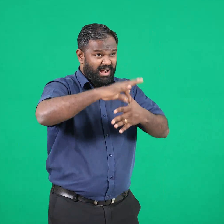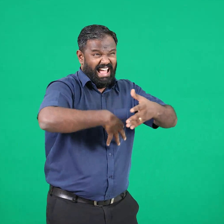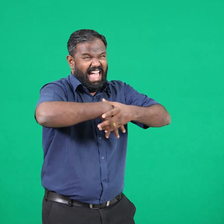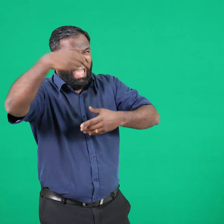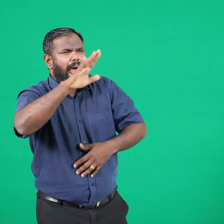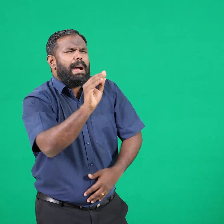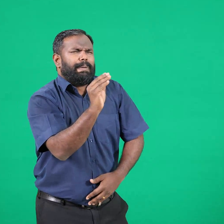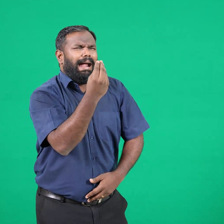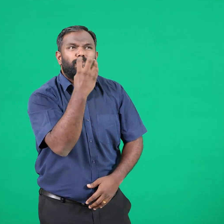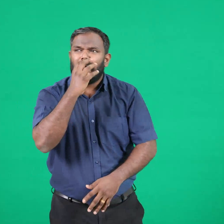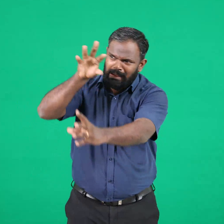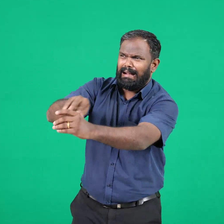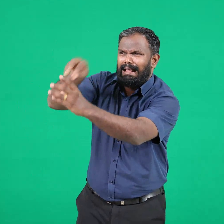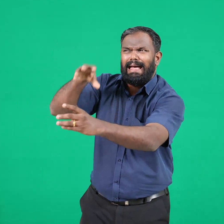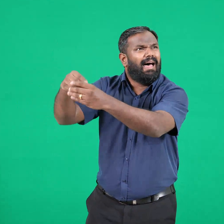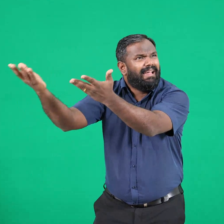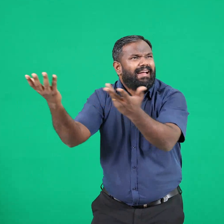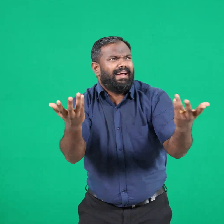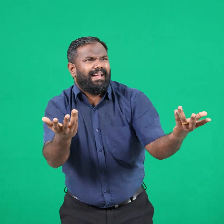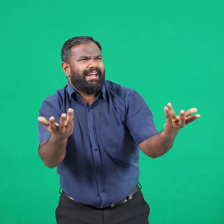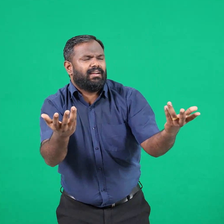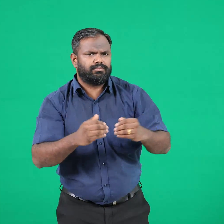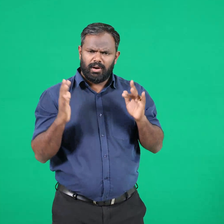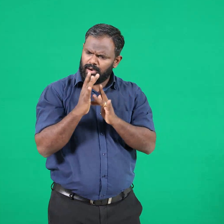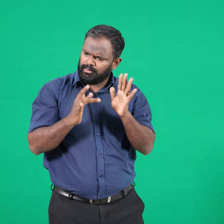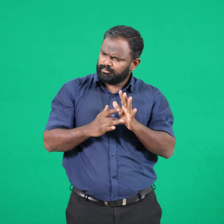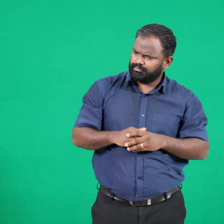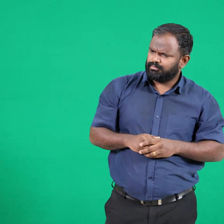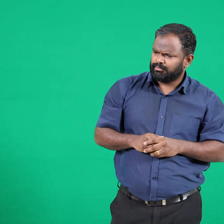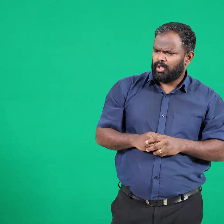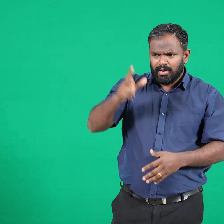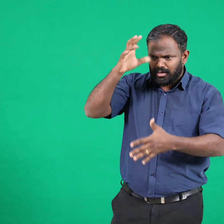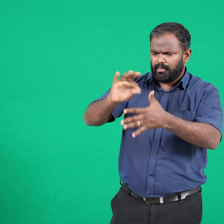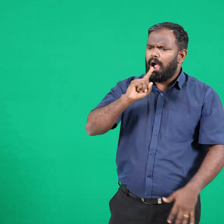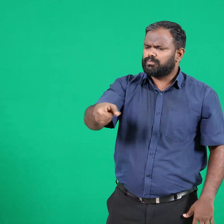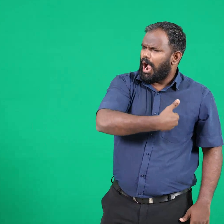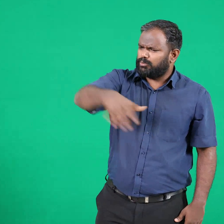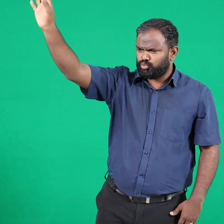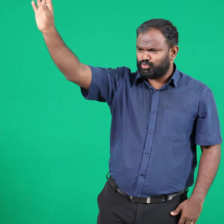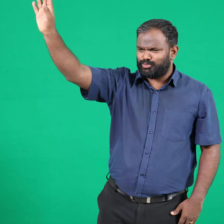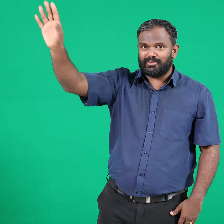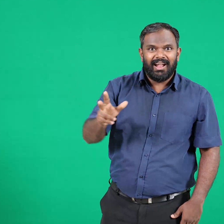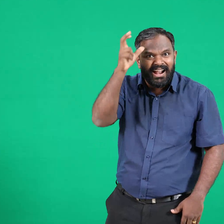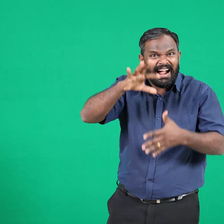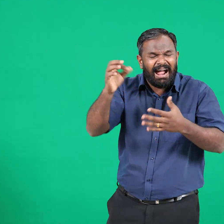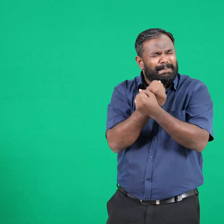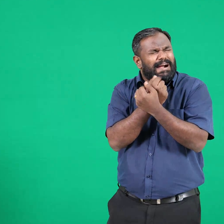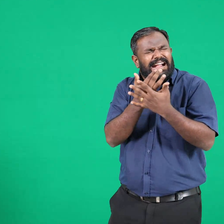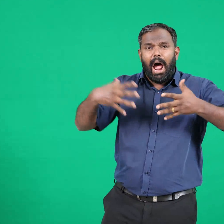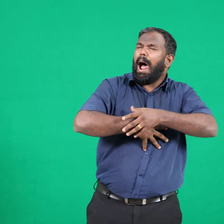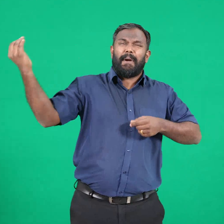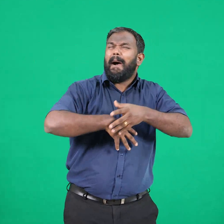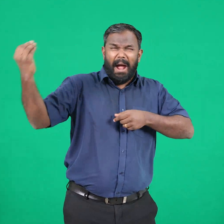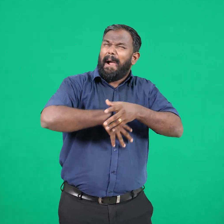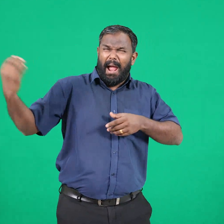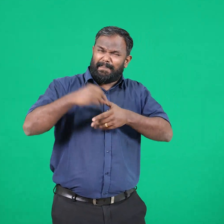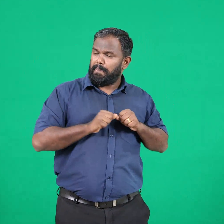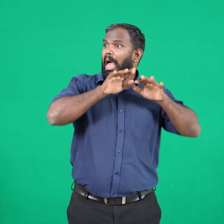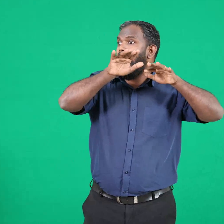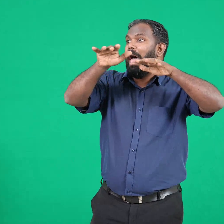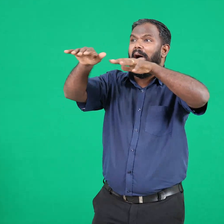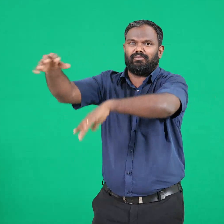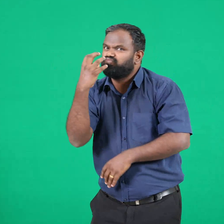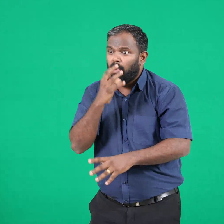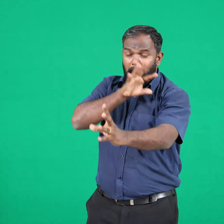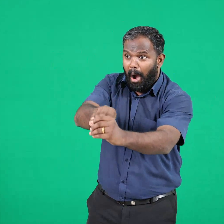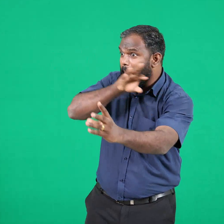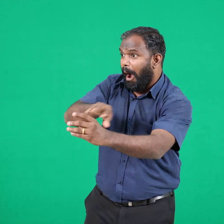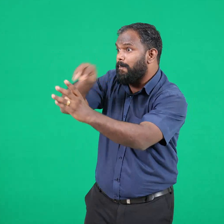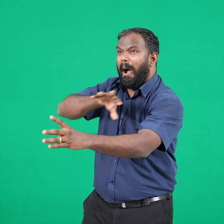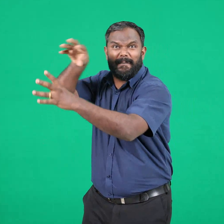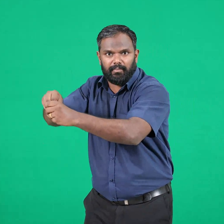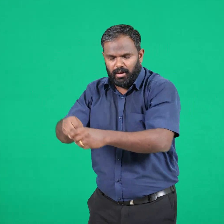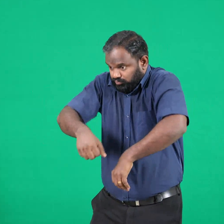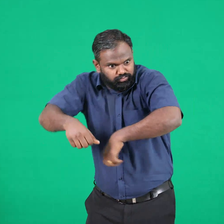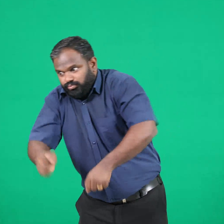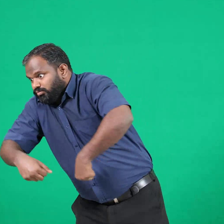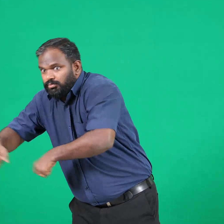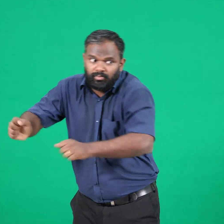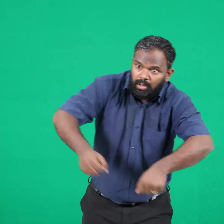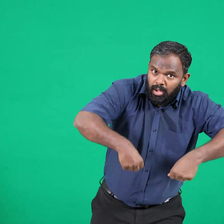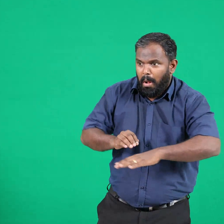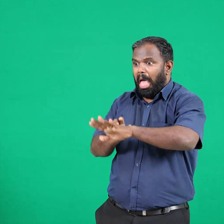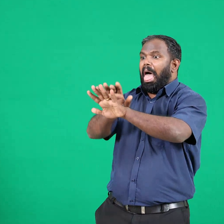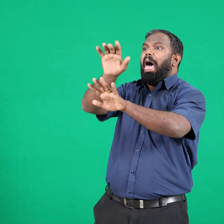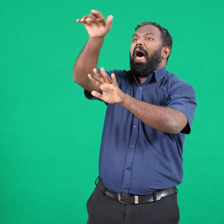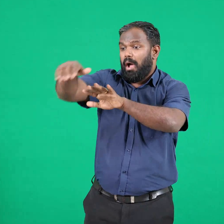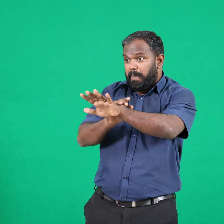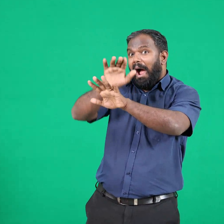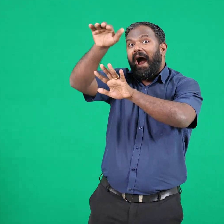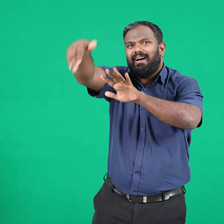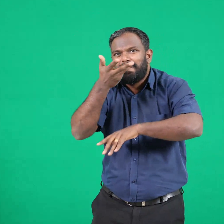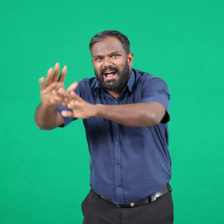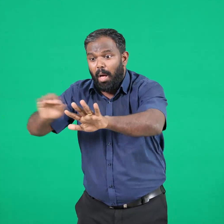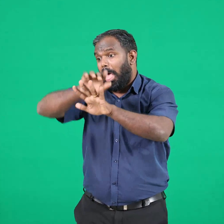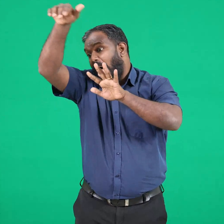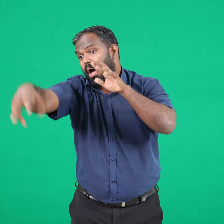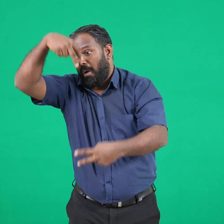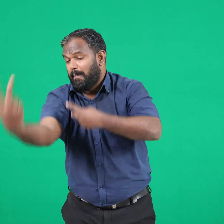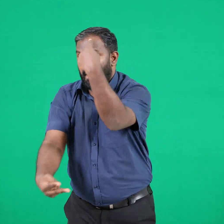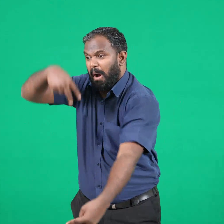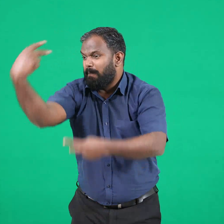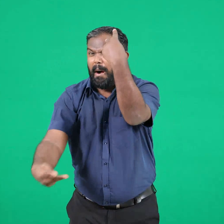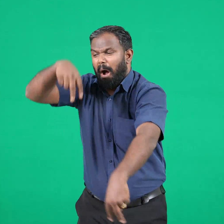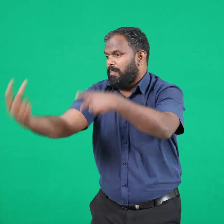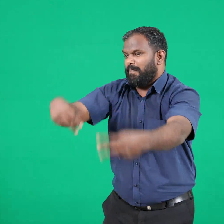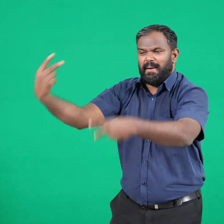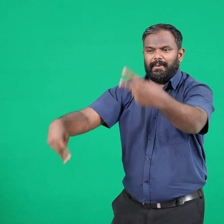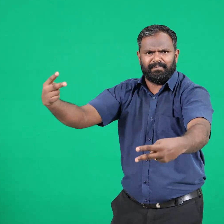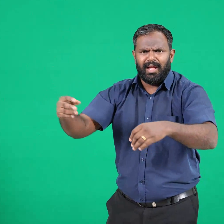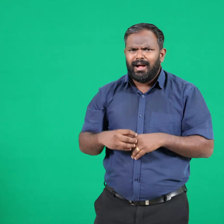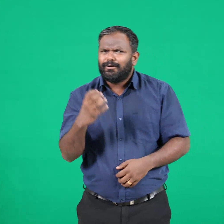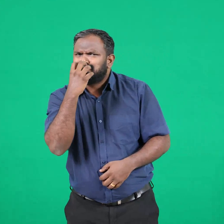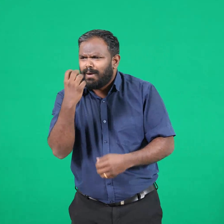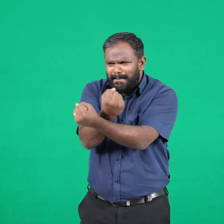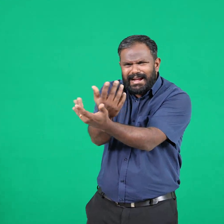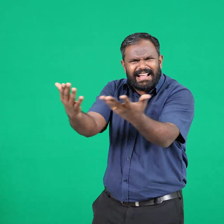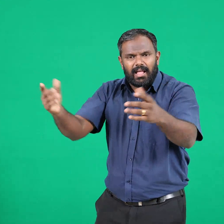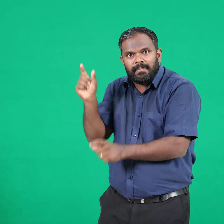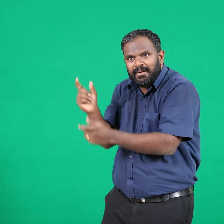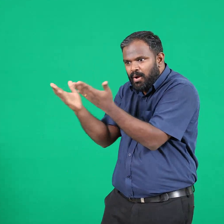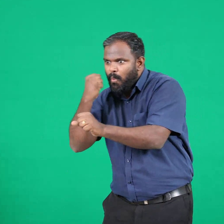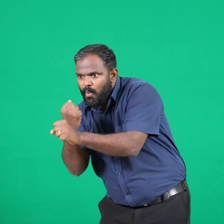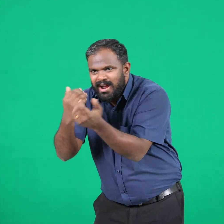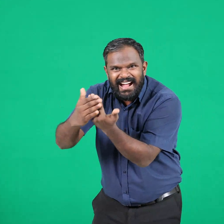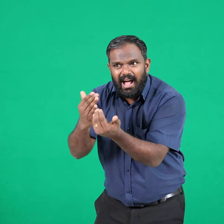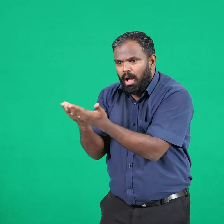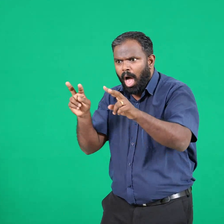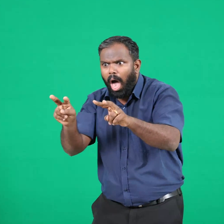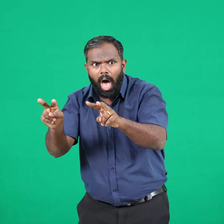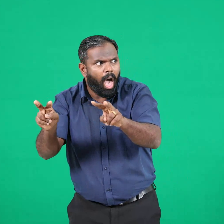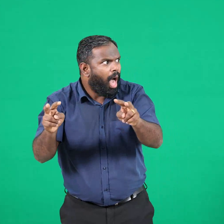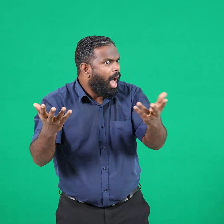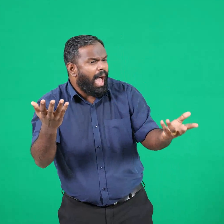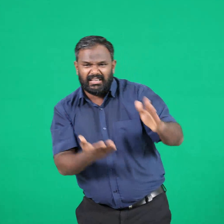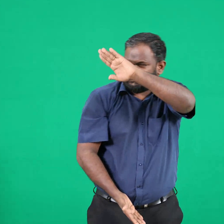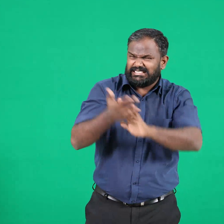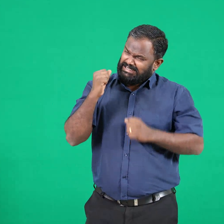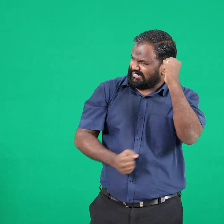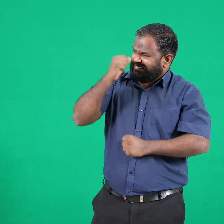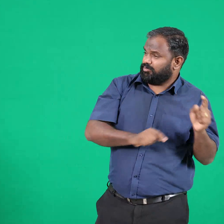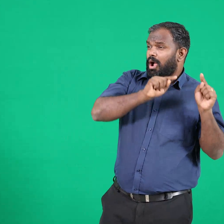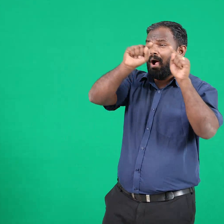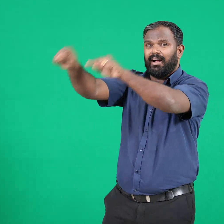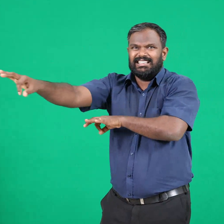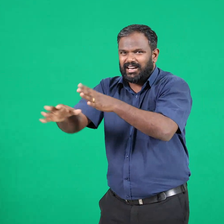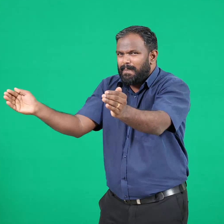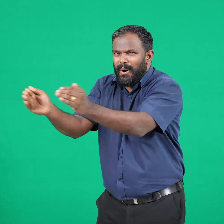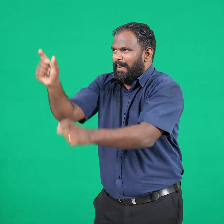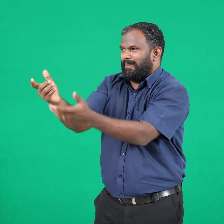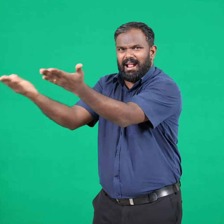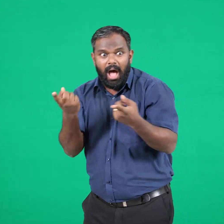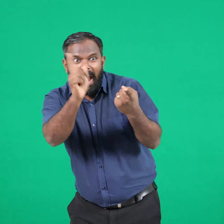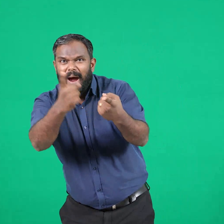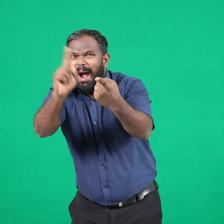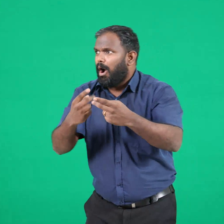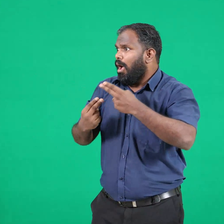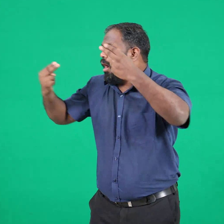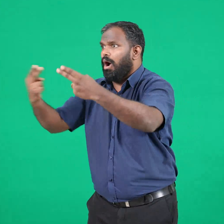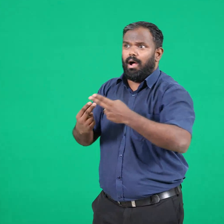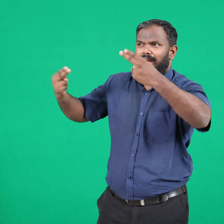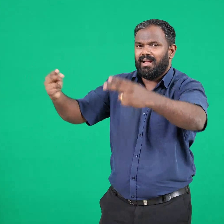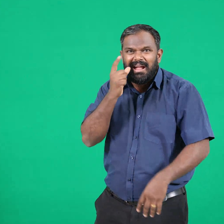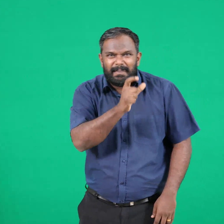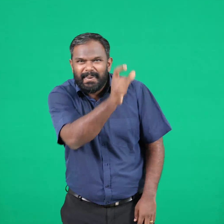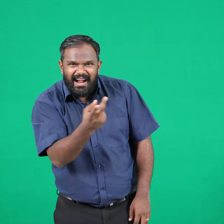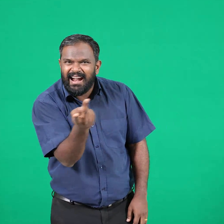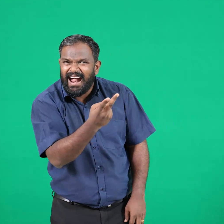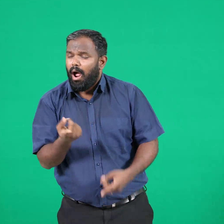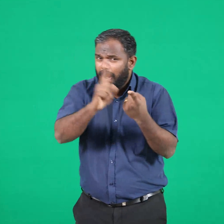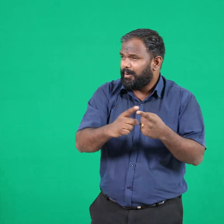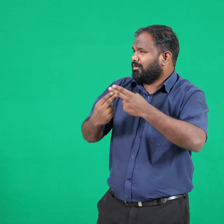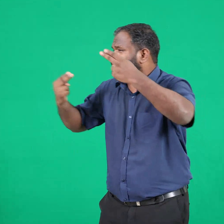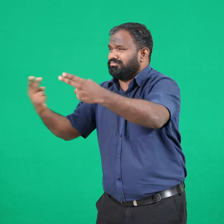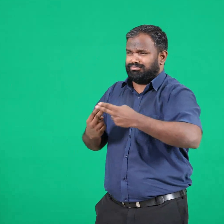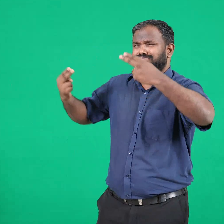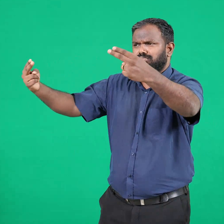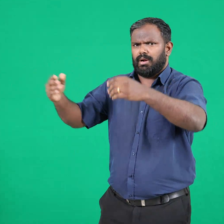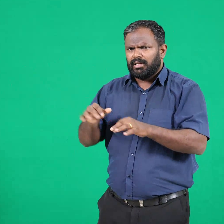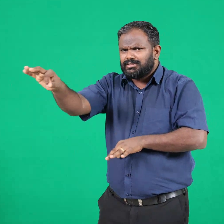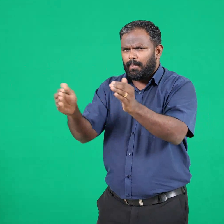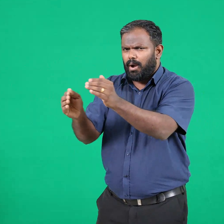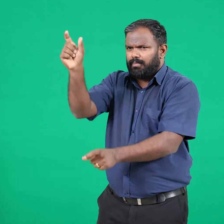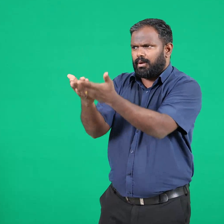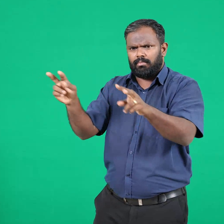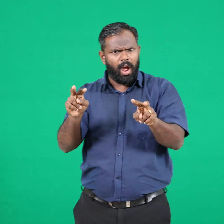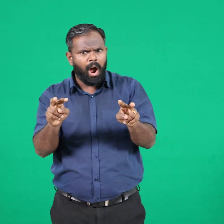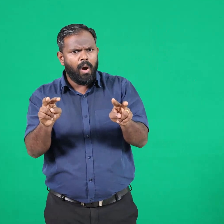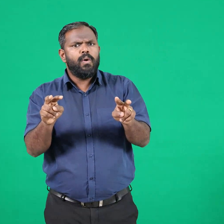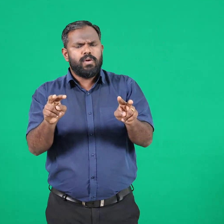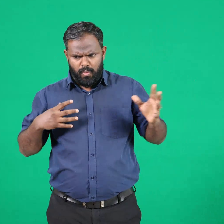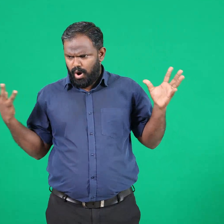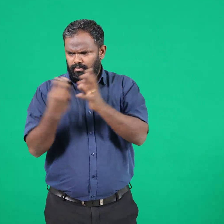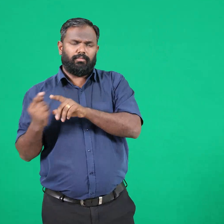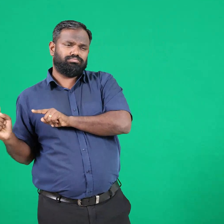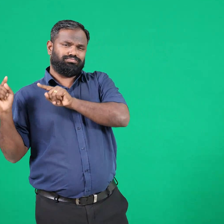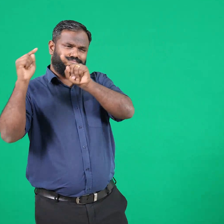So they came out and went into the pigs, and the whole herd rushed down the steep bank into the sea and died in the waters. Those tending the pigs ran off into the town and reported all this, including the account of the demon-possessed men.